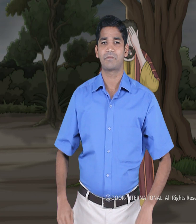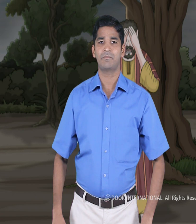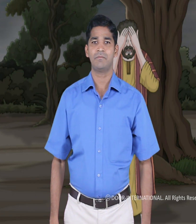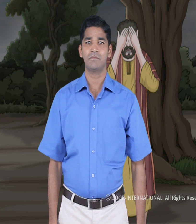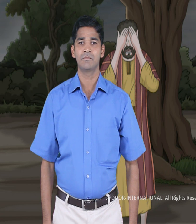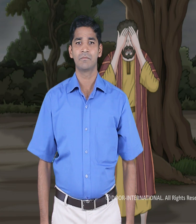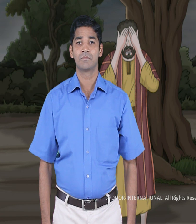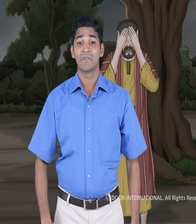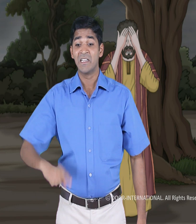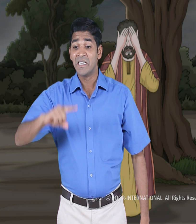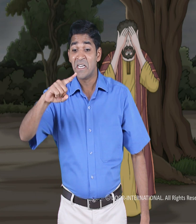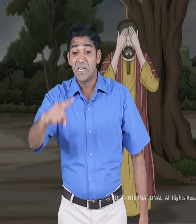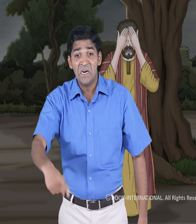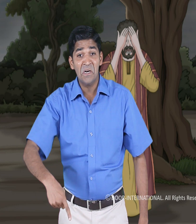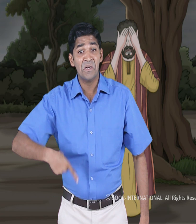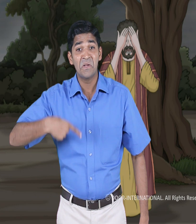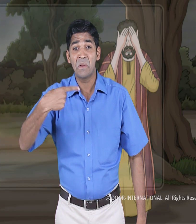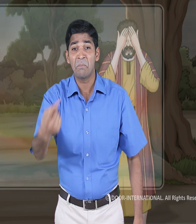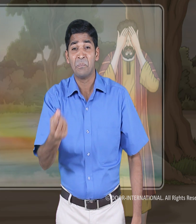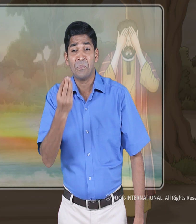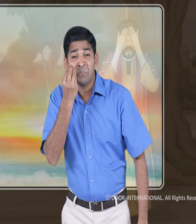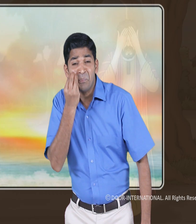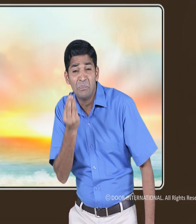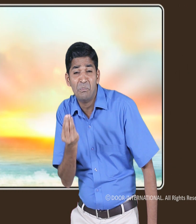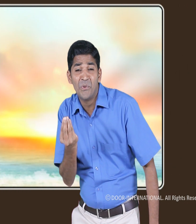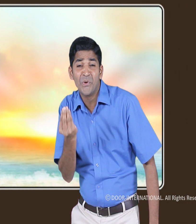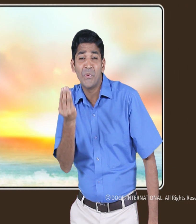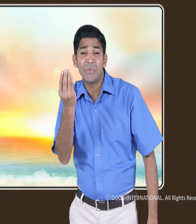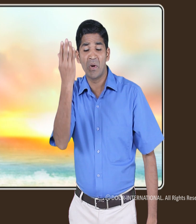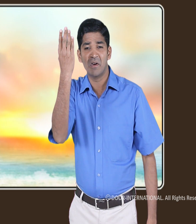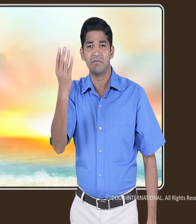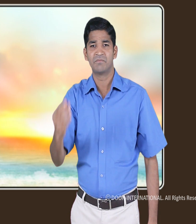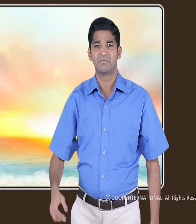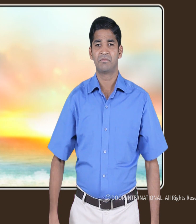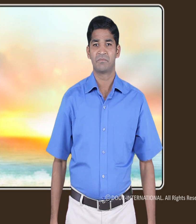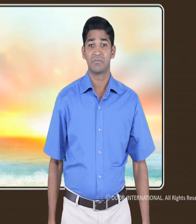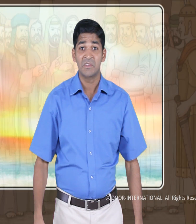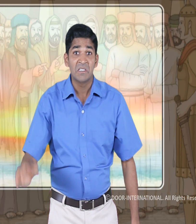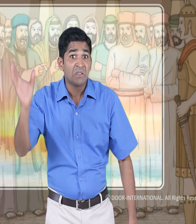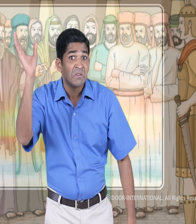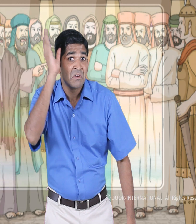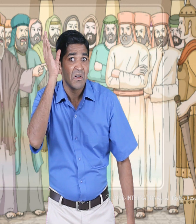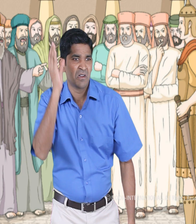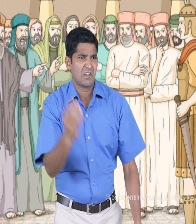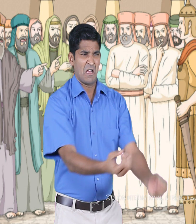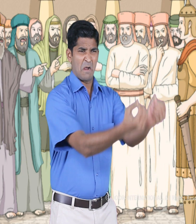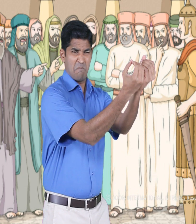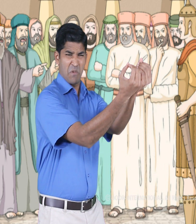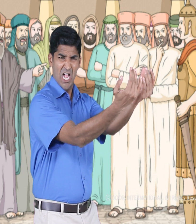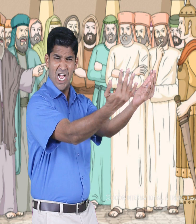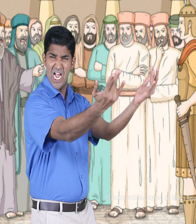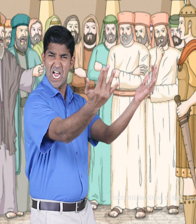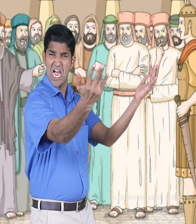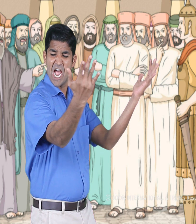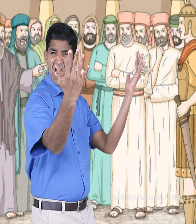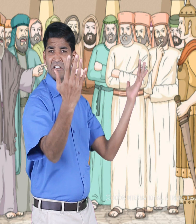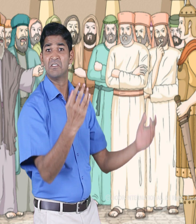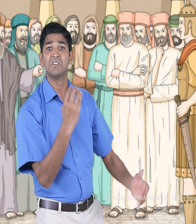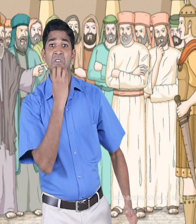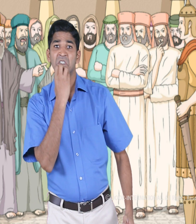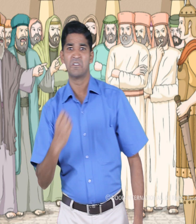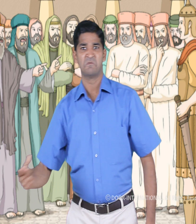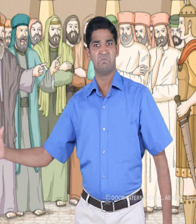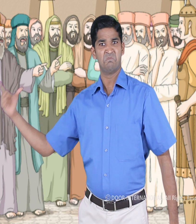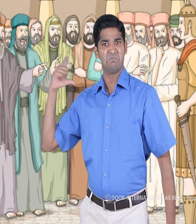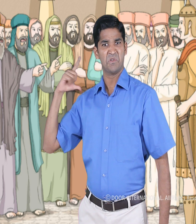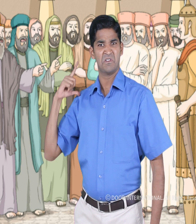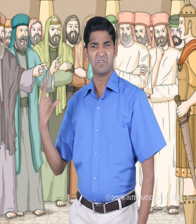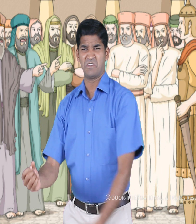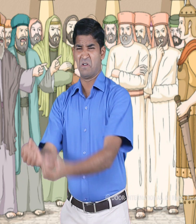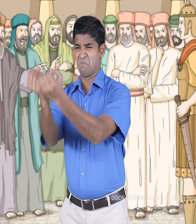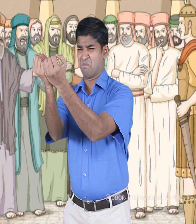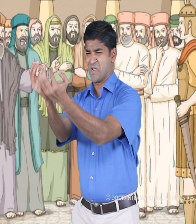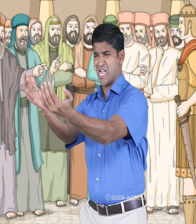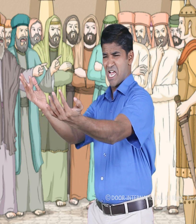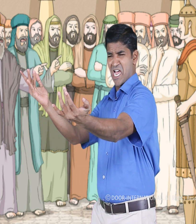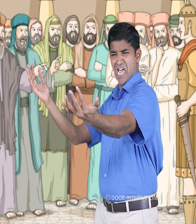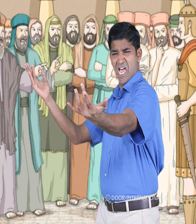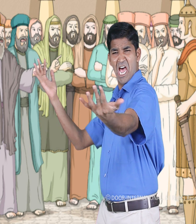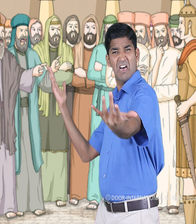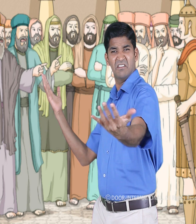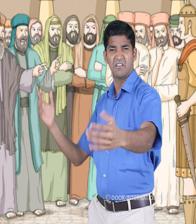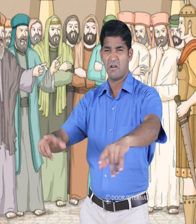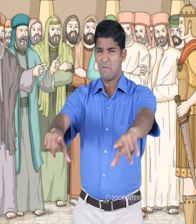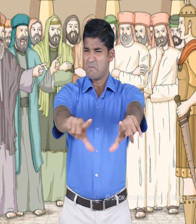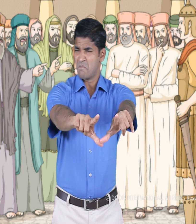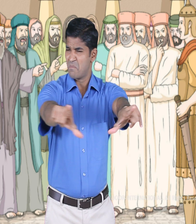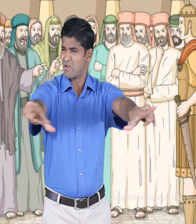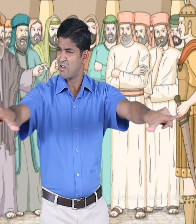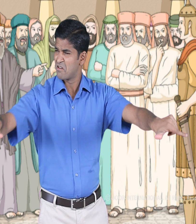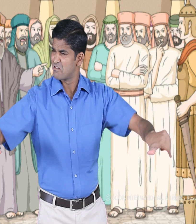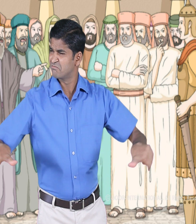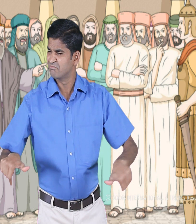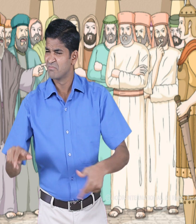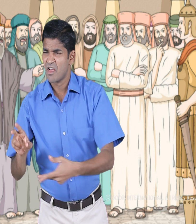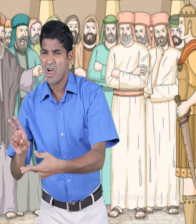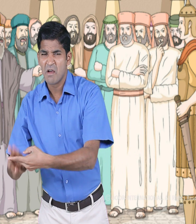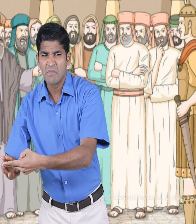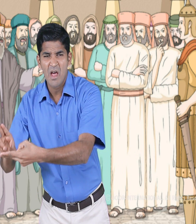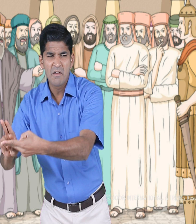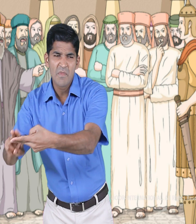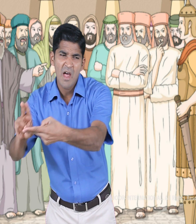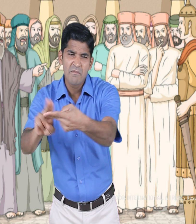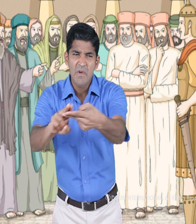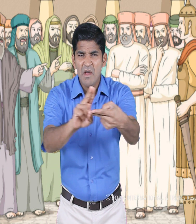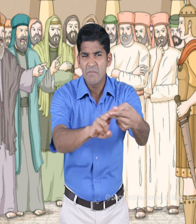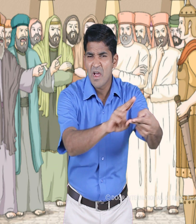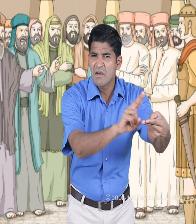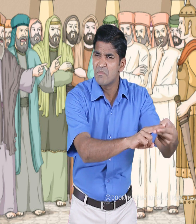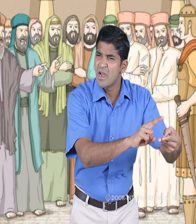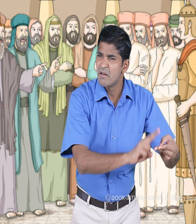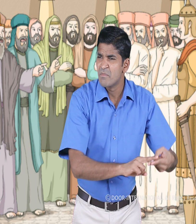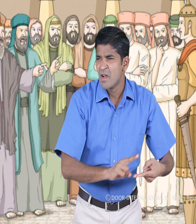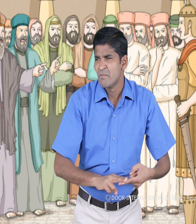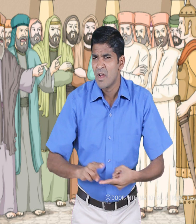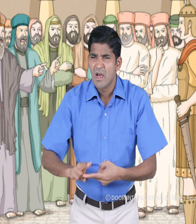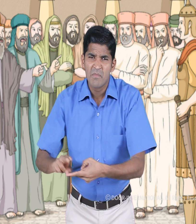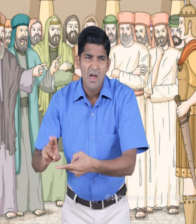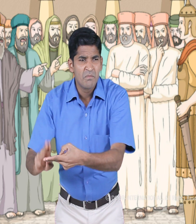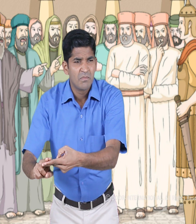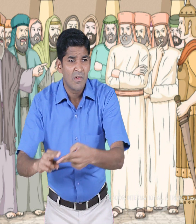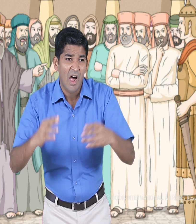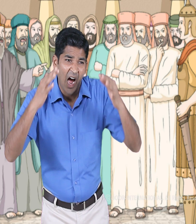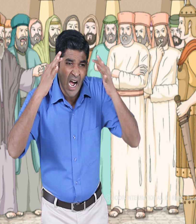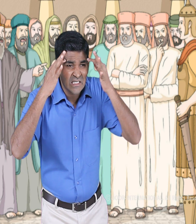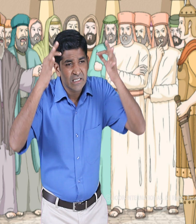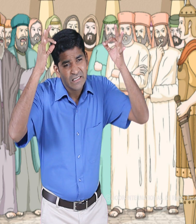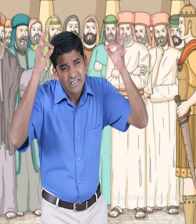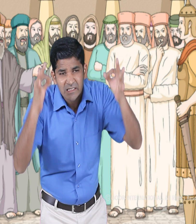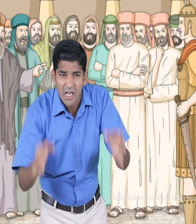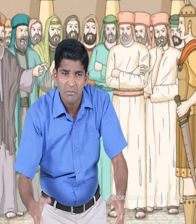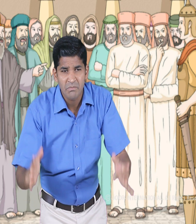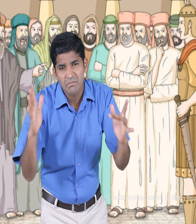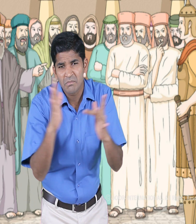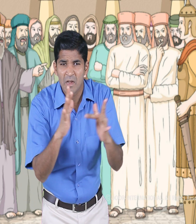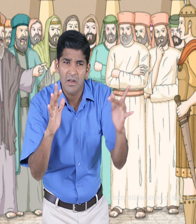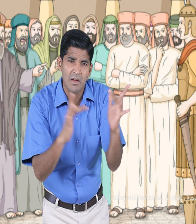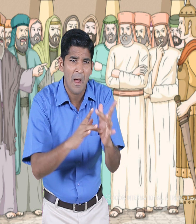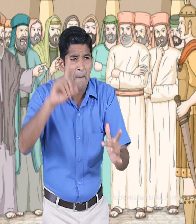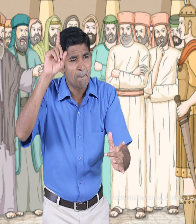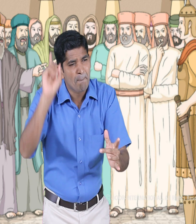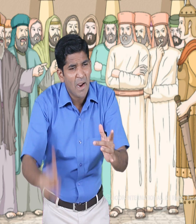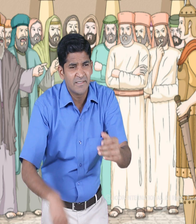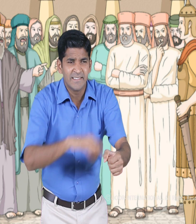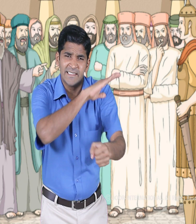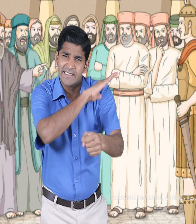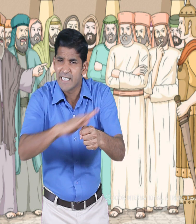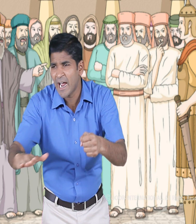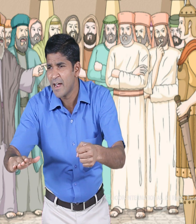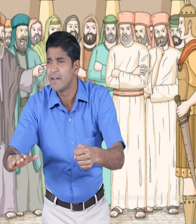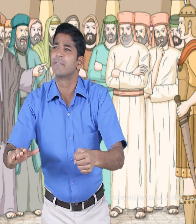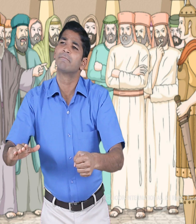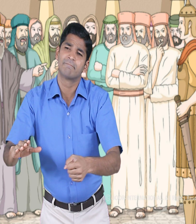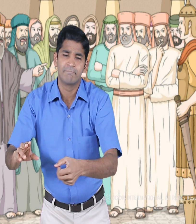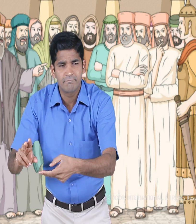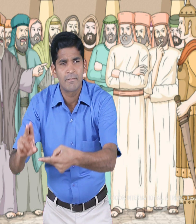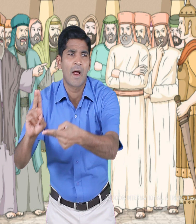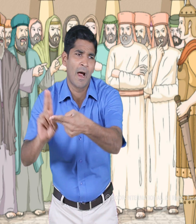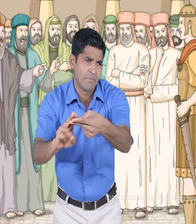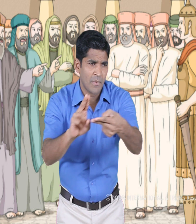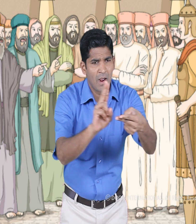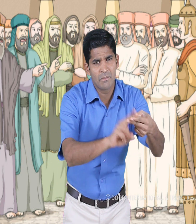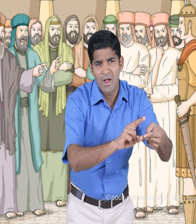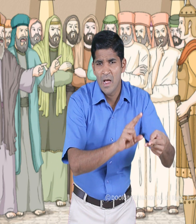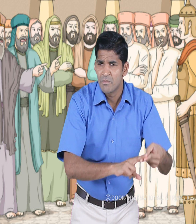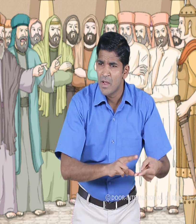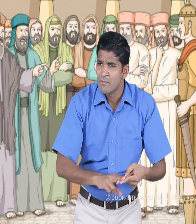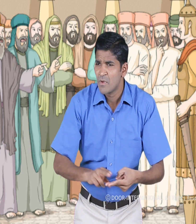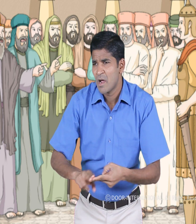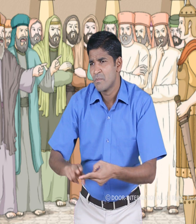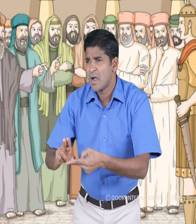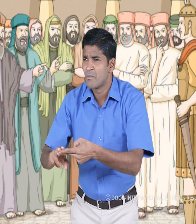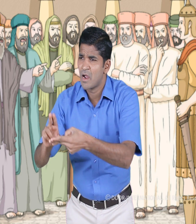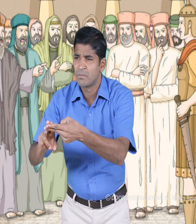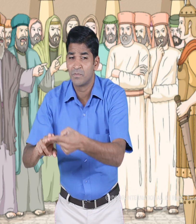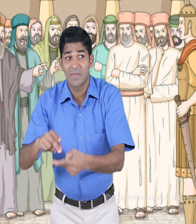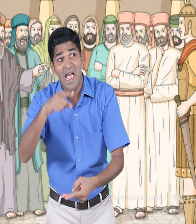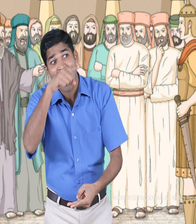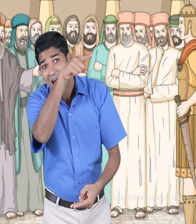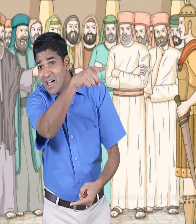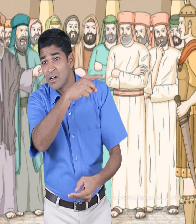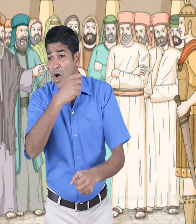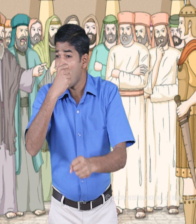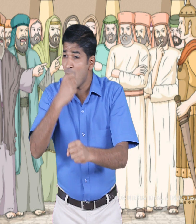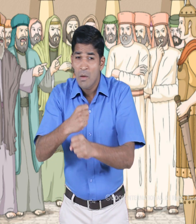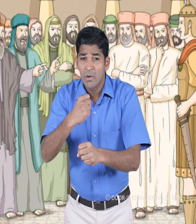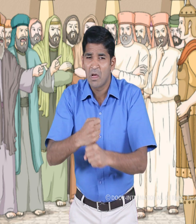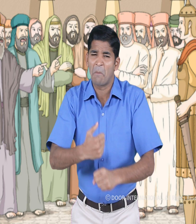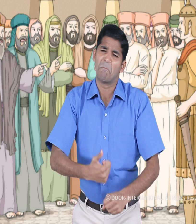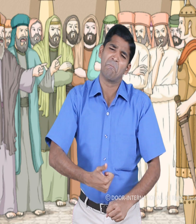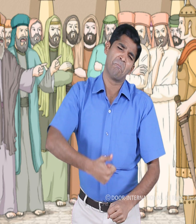When morning came, all the chief priests and elders of the people conspired against Jesus to put Him to death.